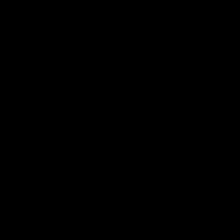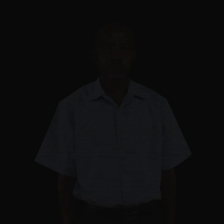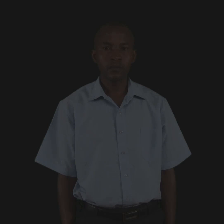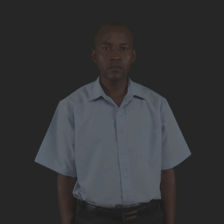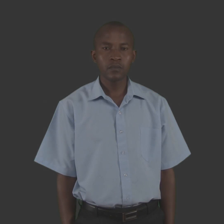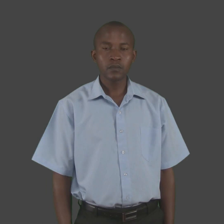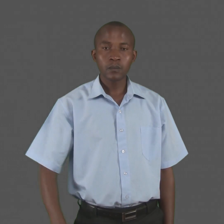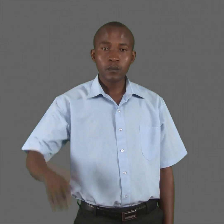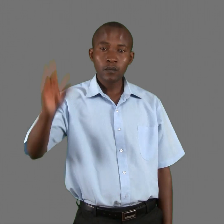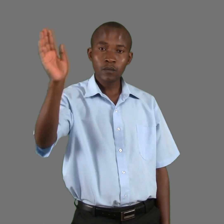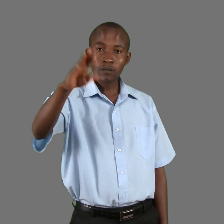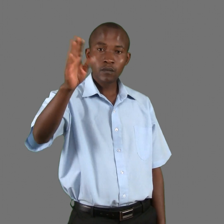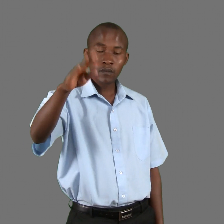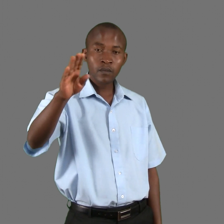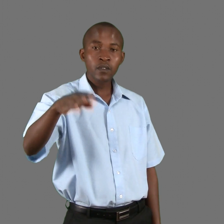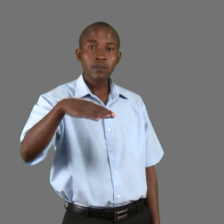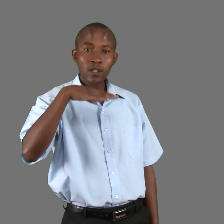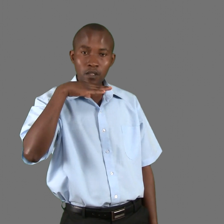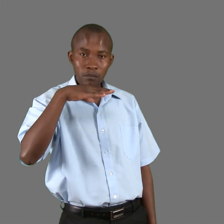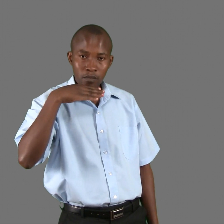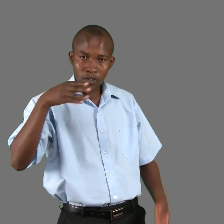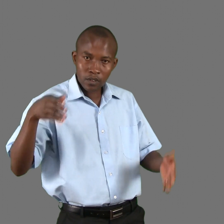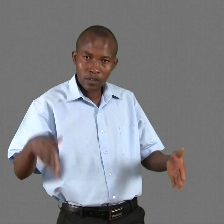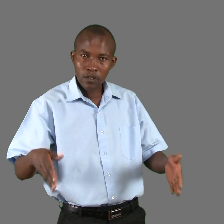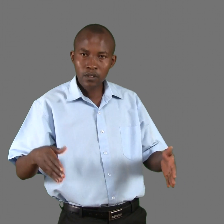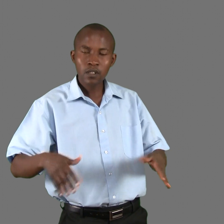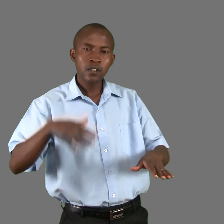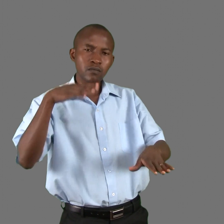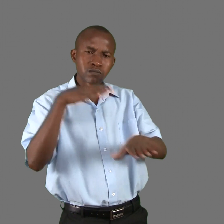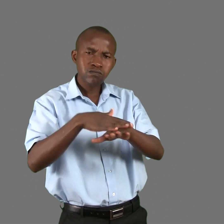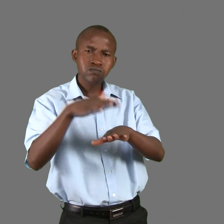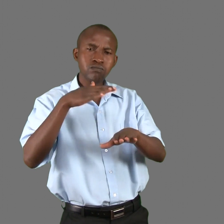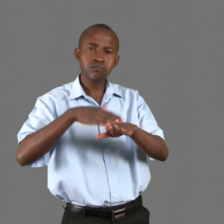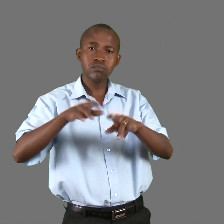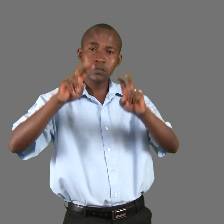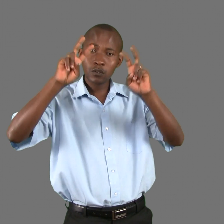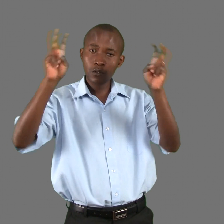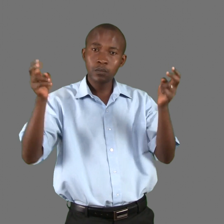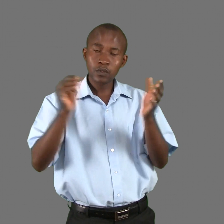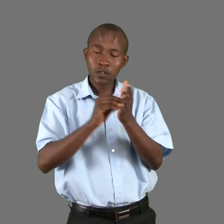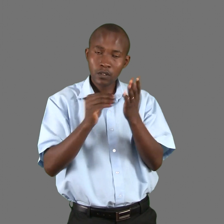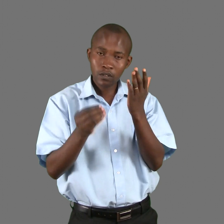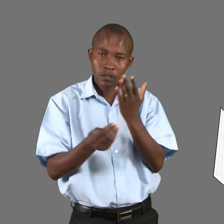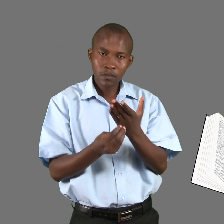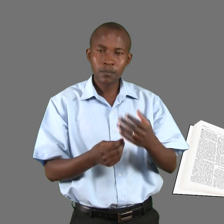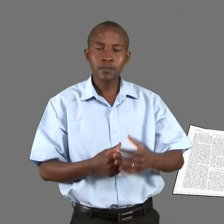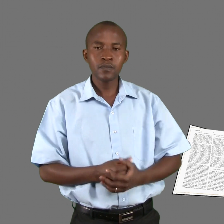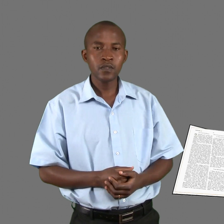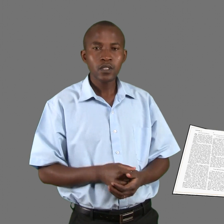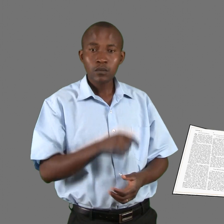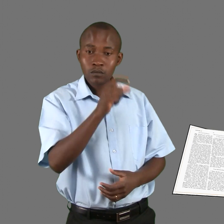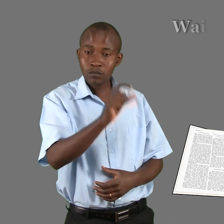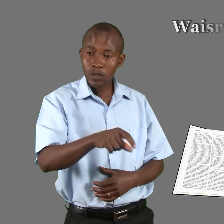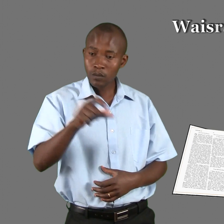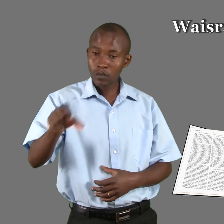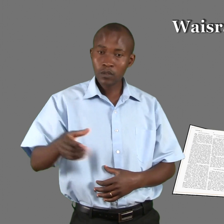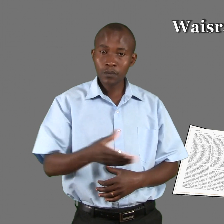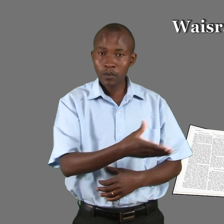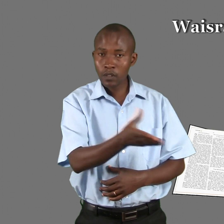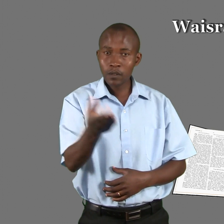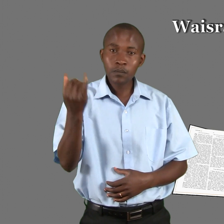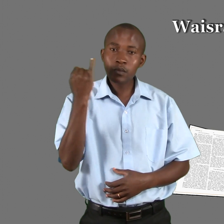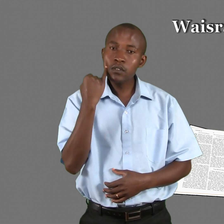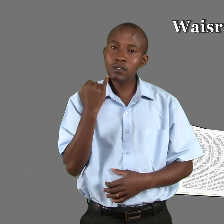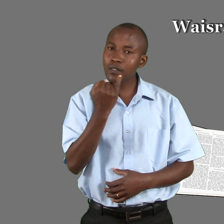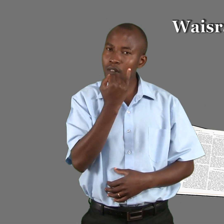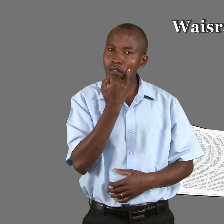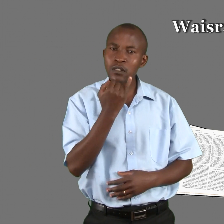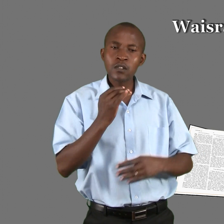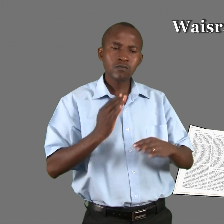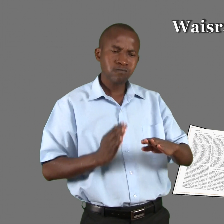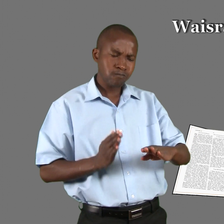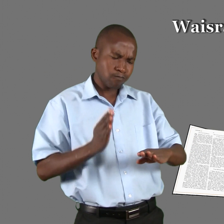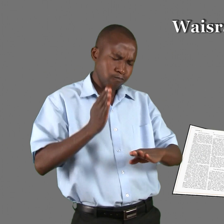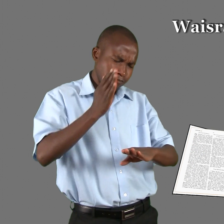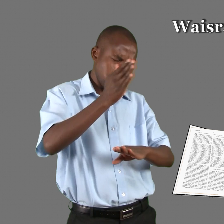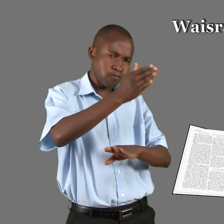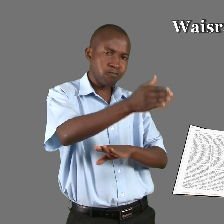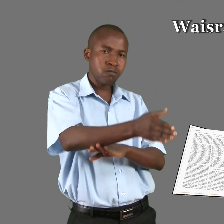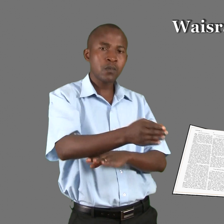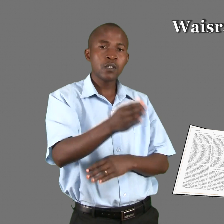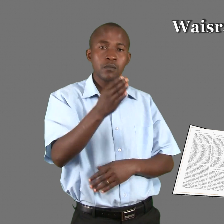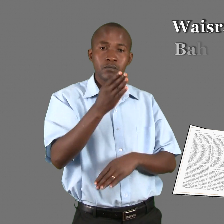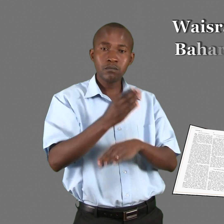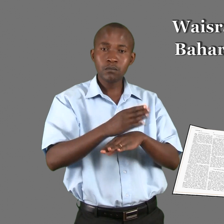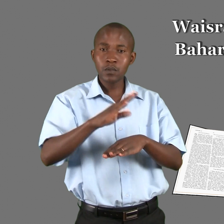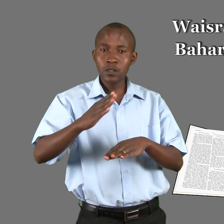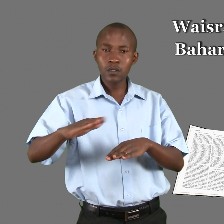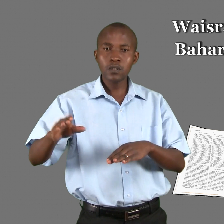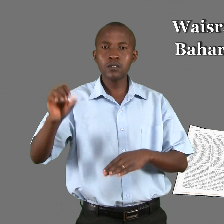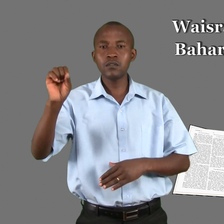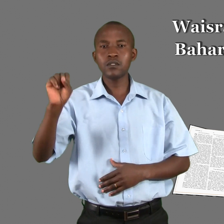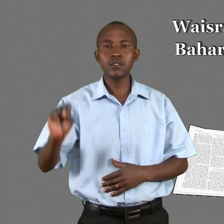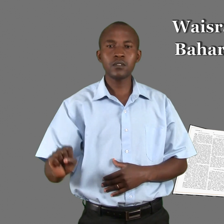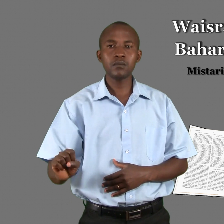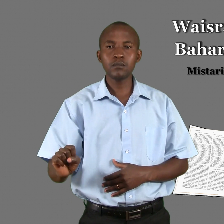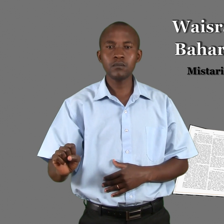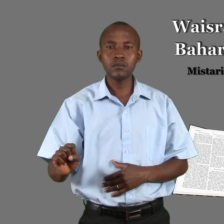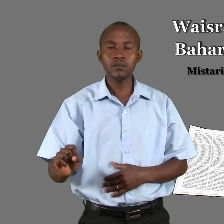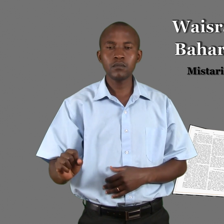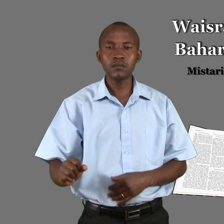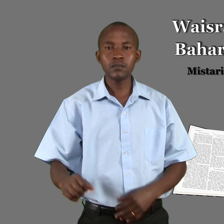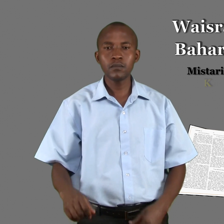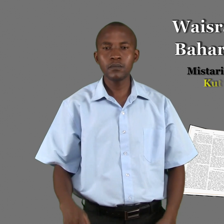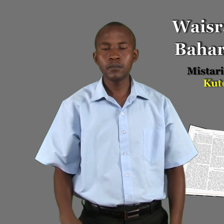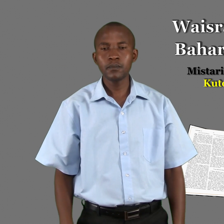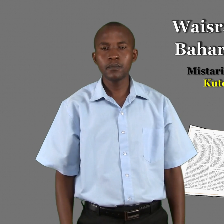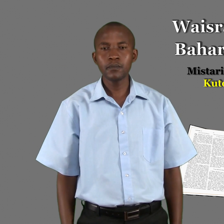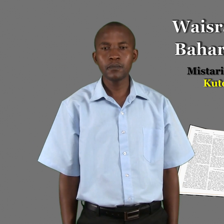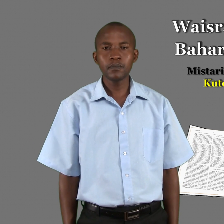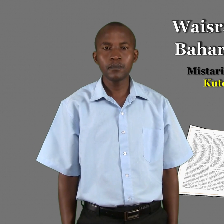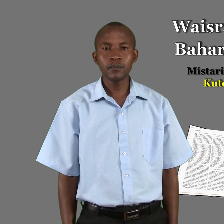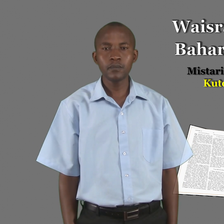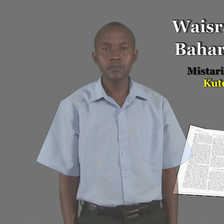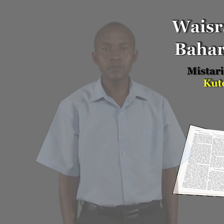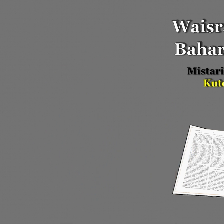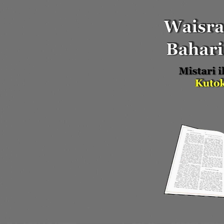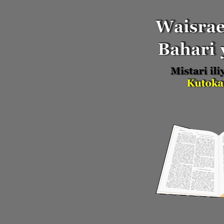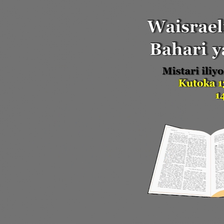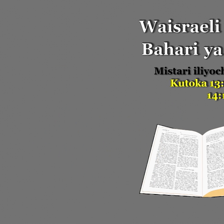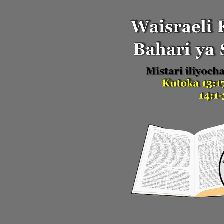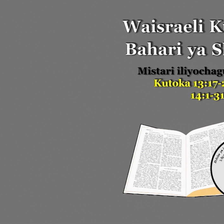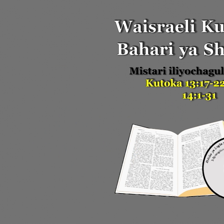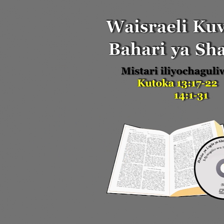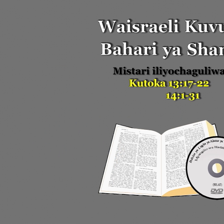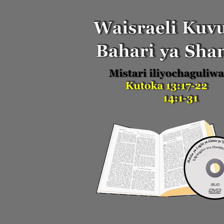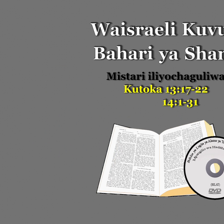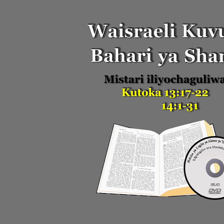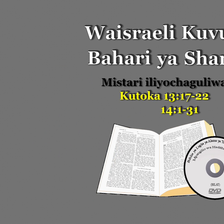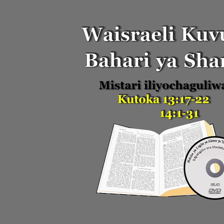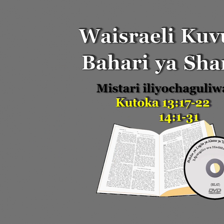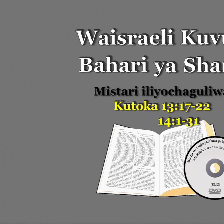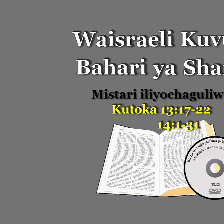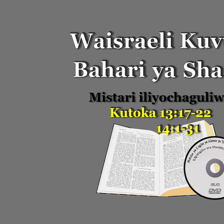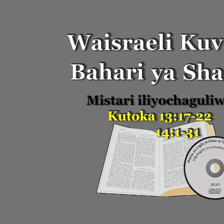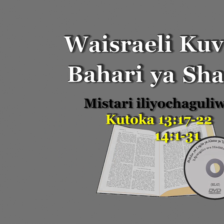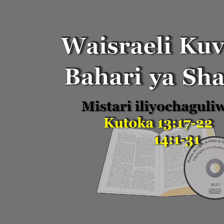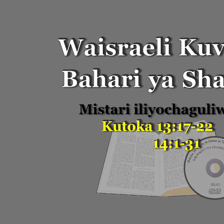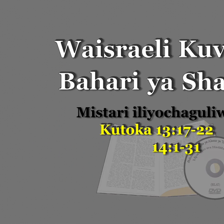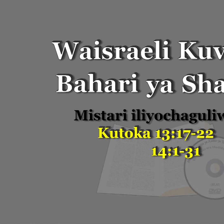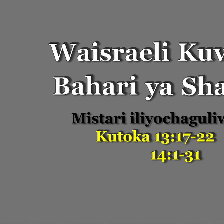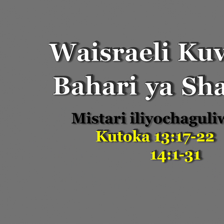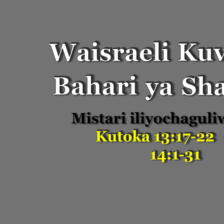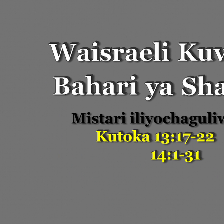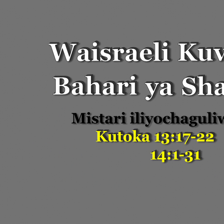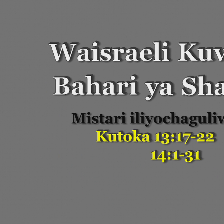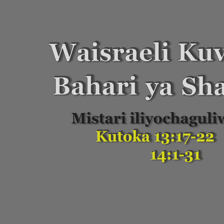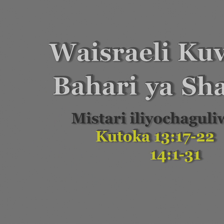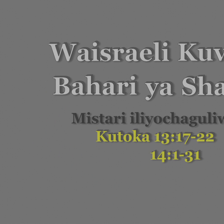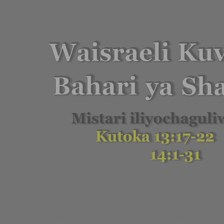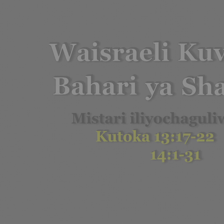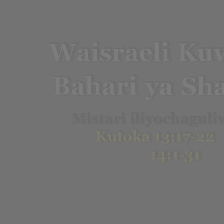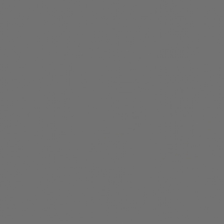Israelites crossing the Red Sea